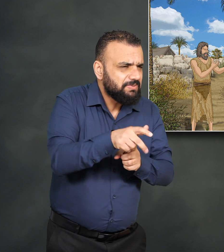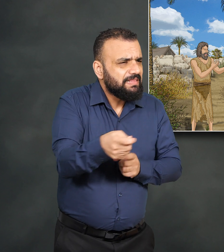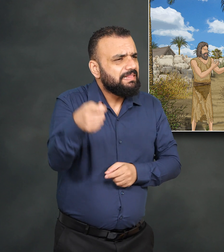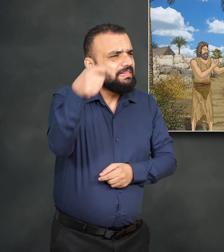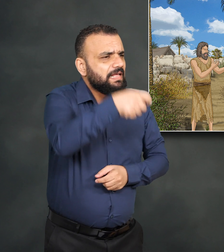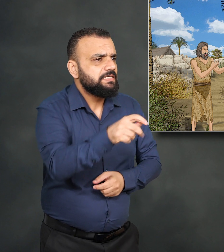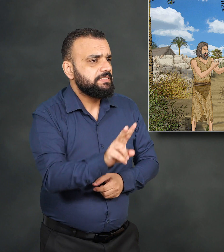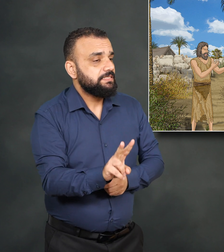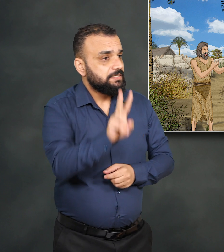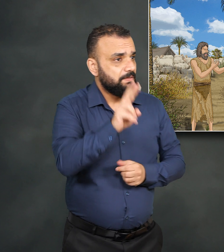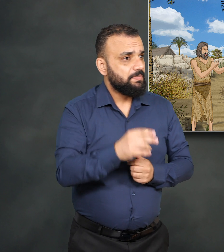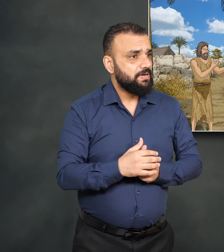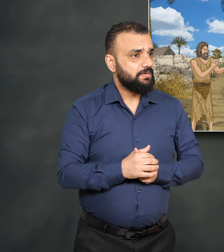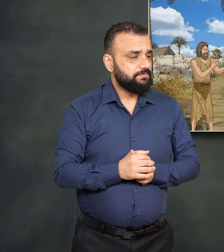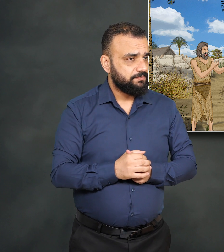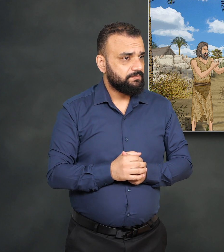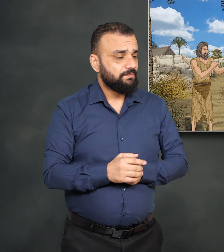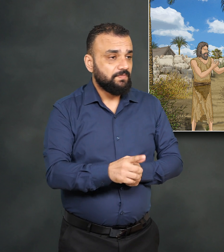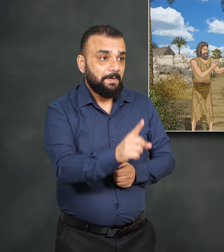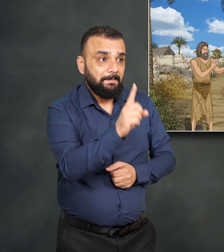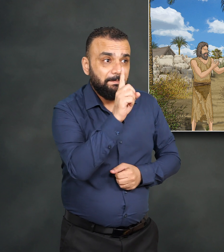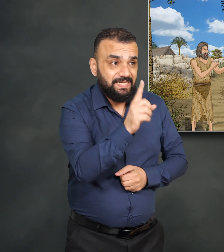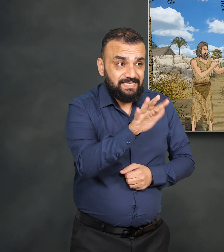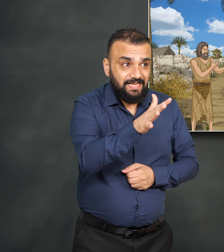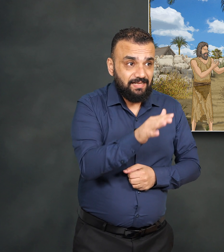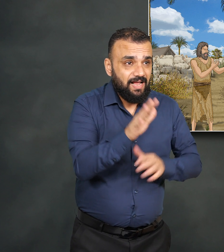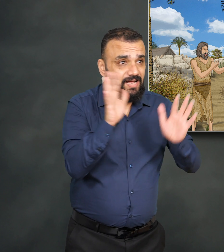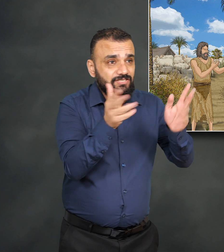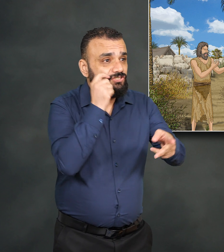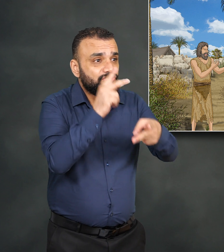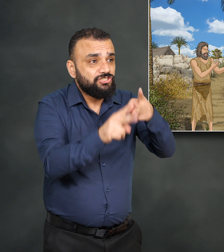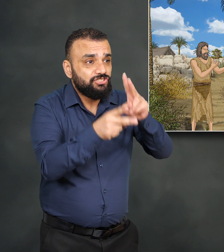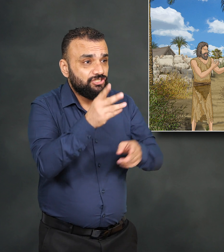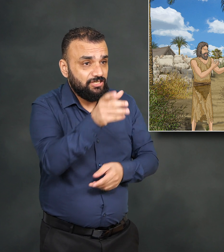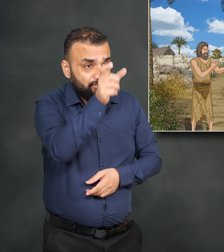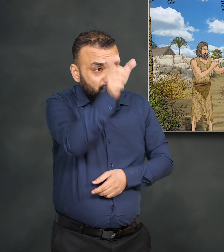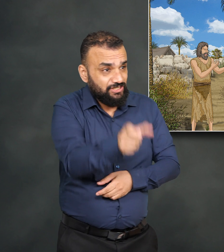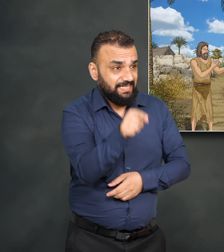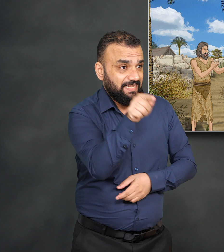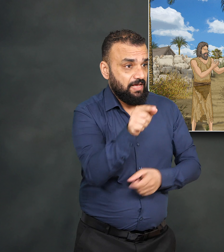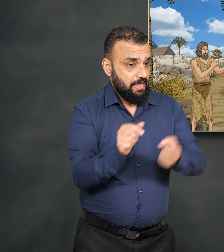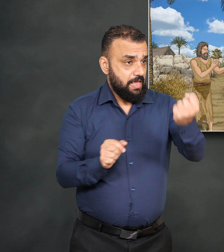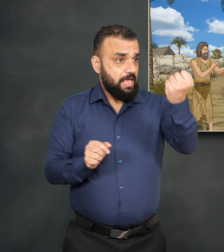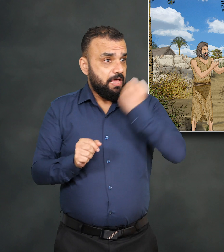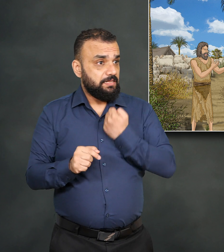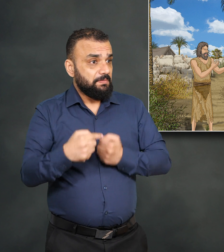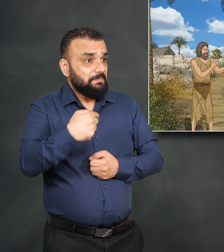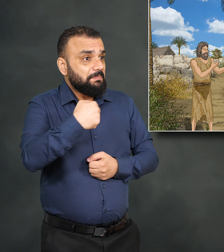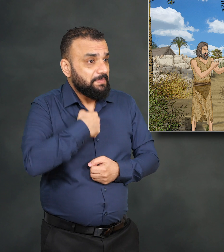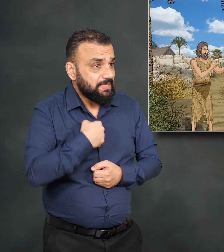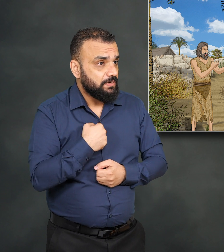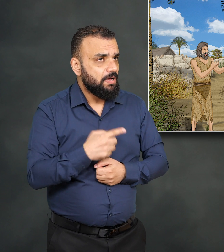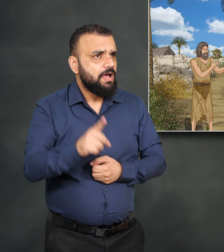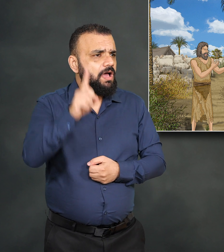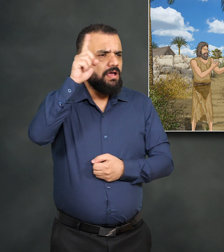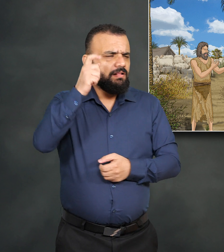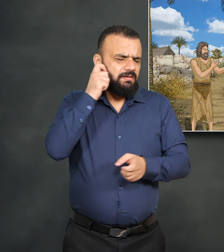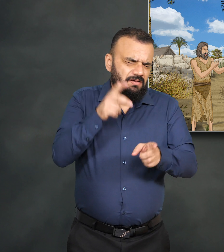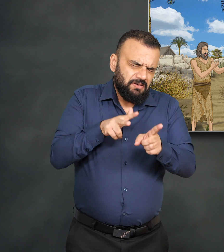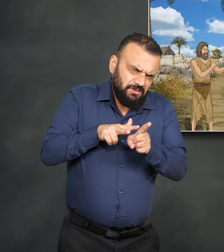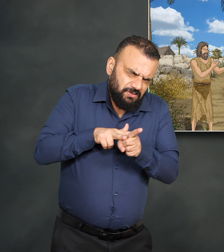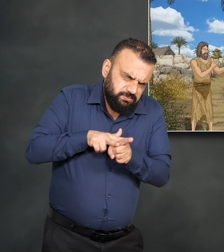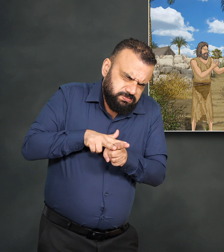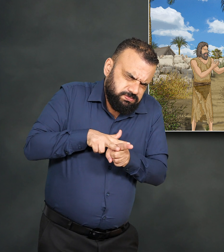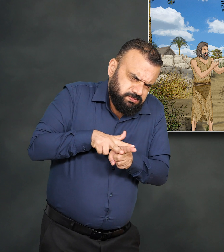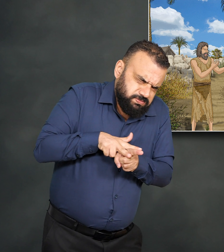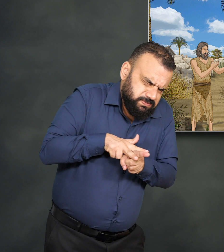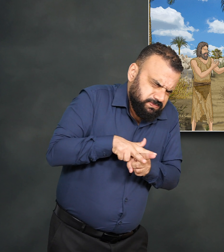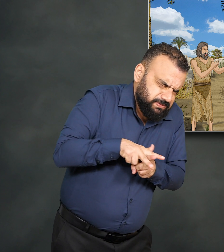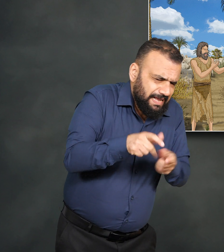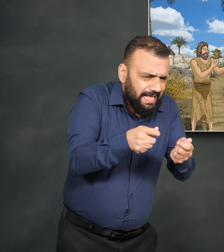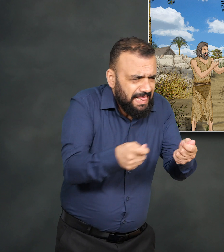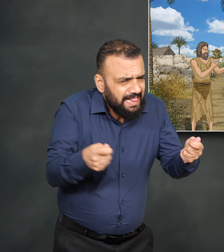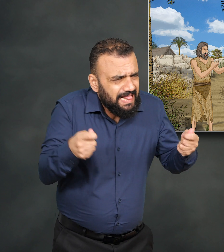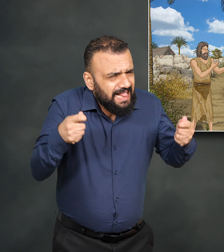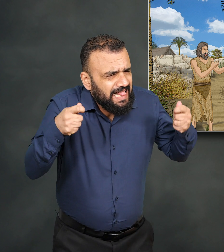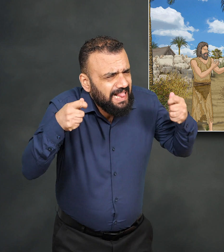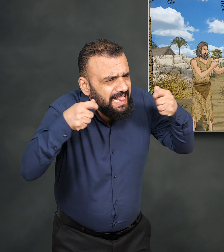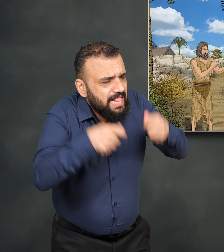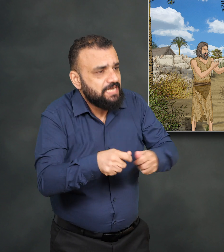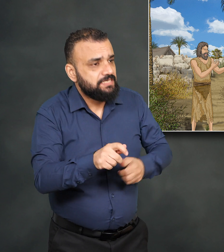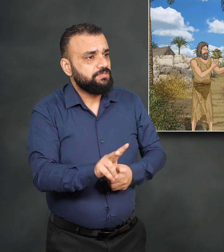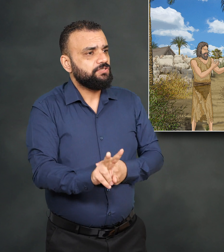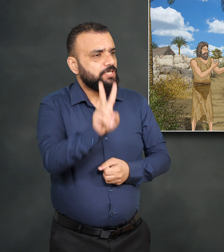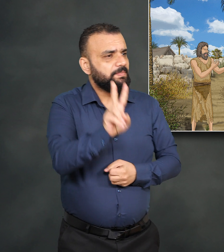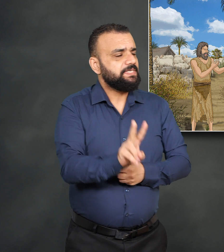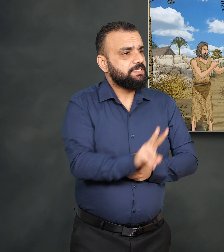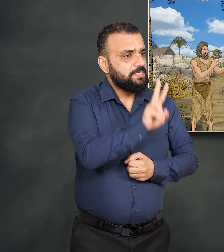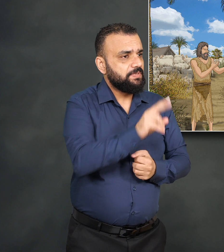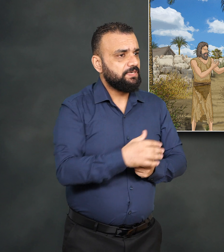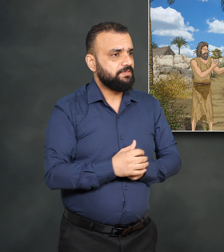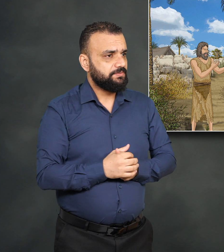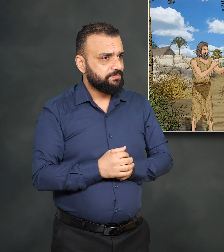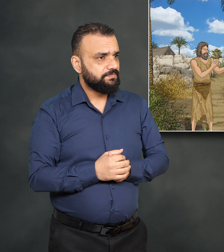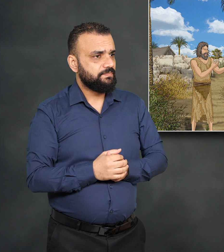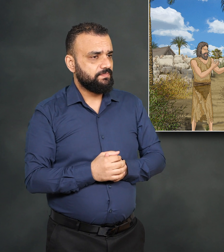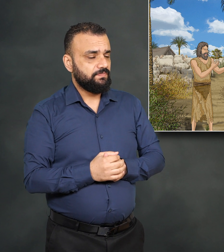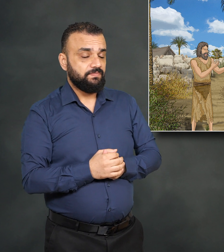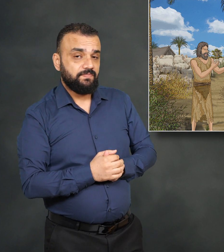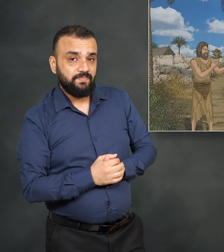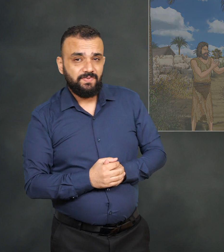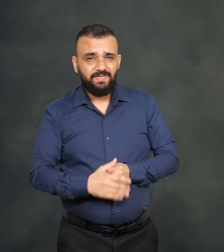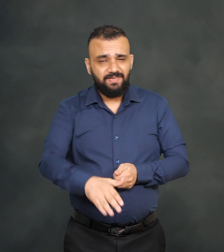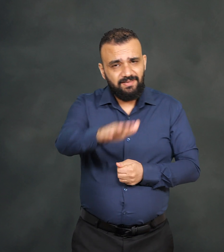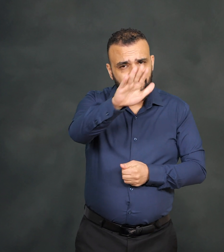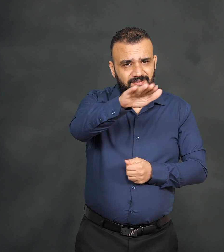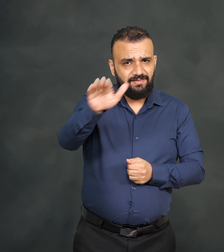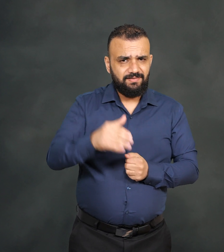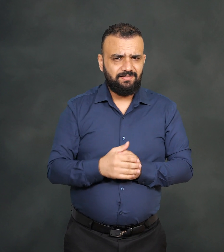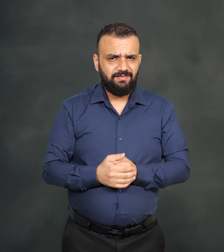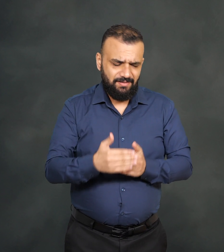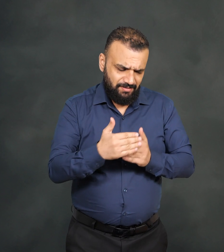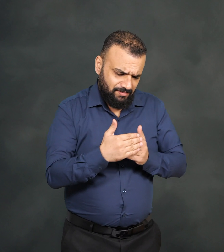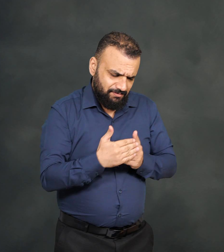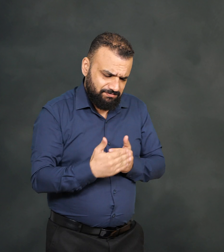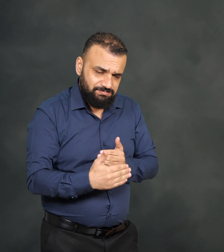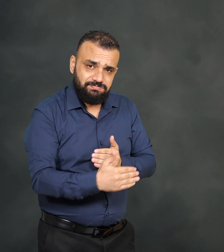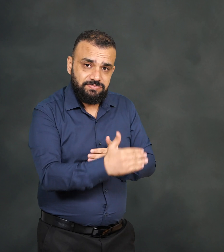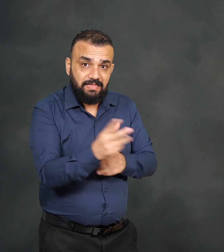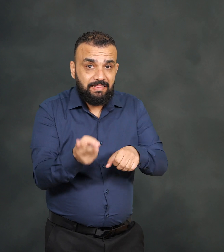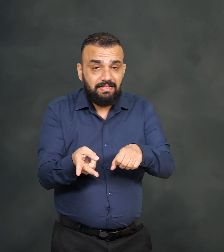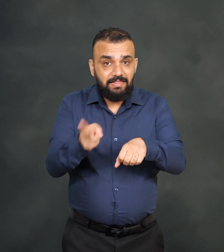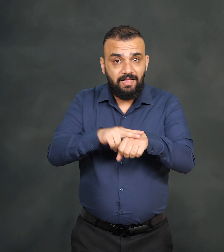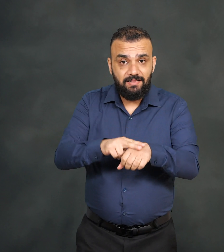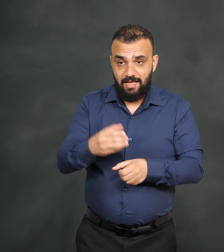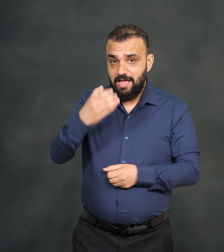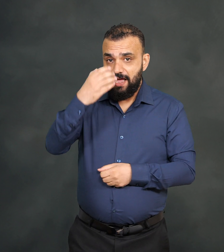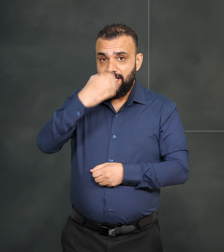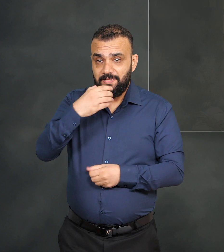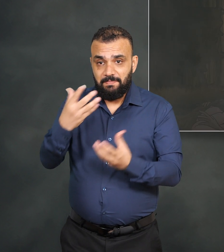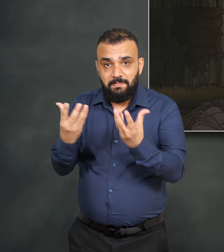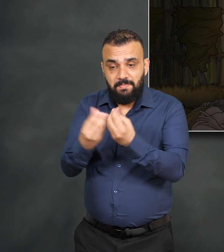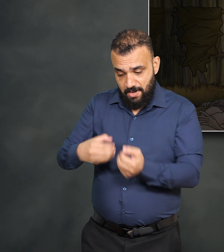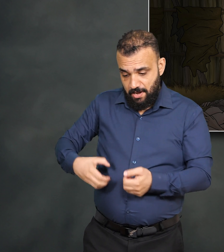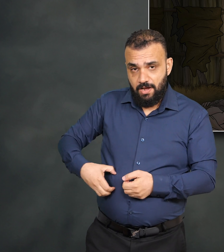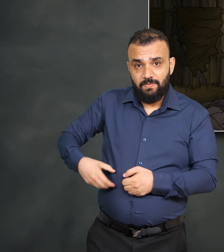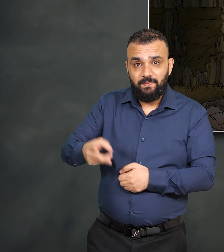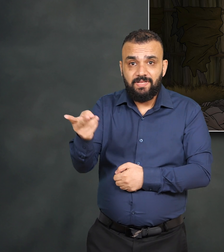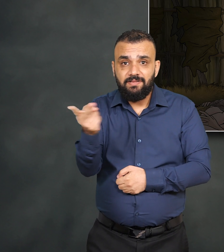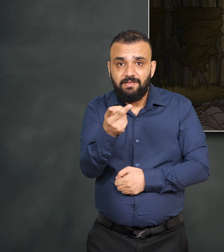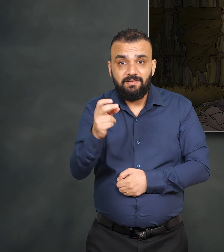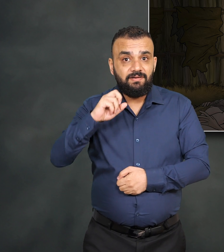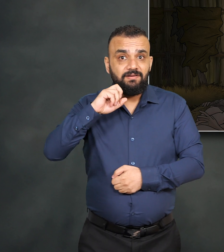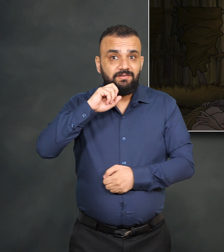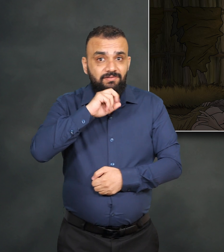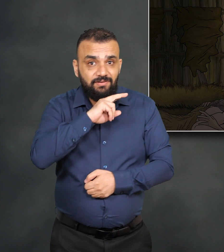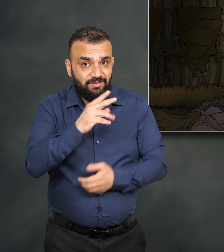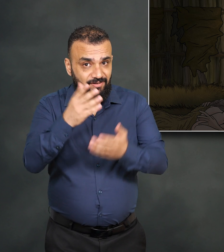If Cain is avenged sevenfold, then Lamech seventy-sevenfold.”